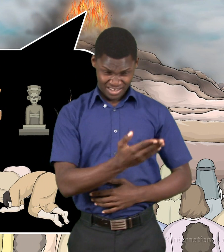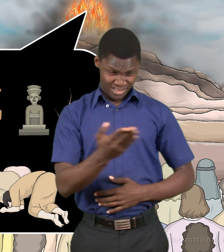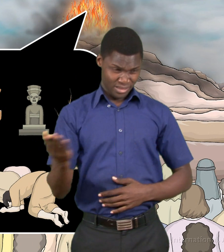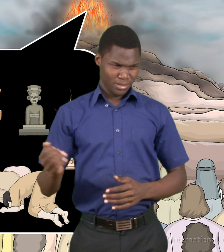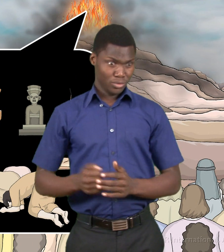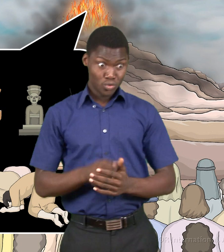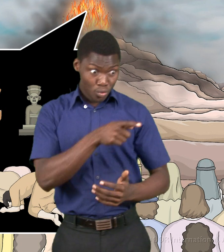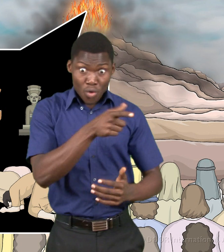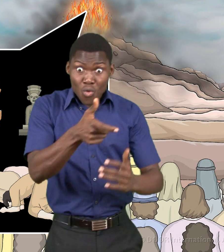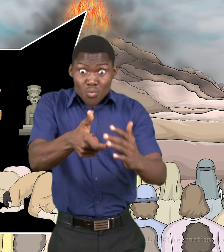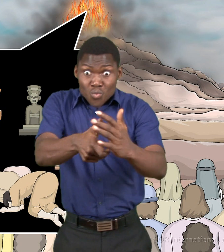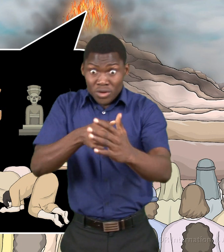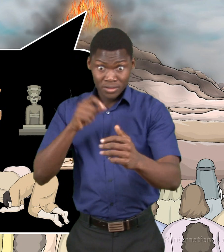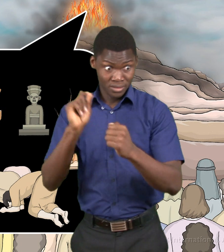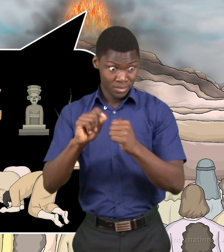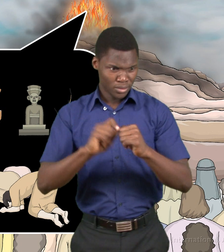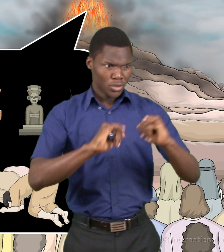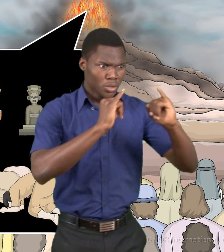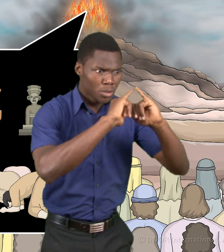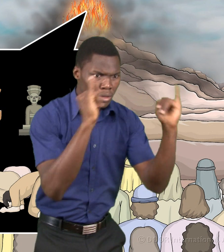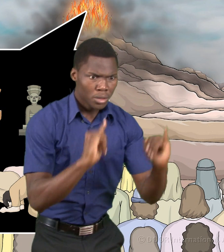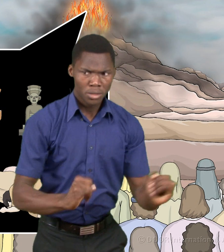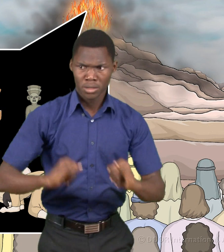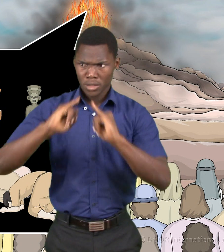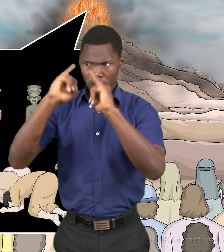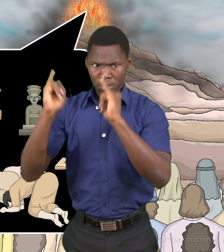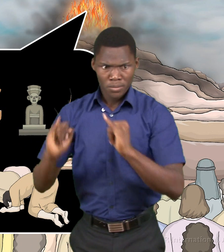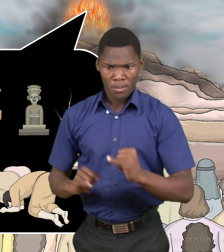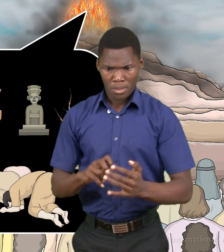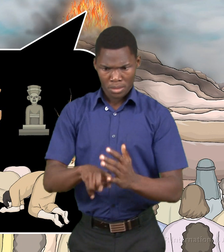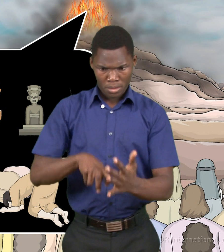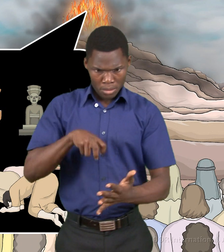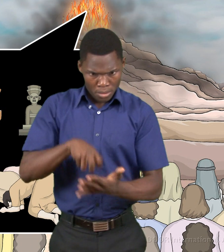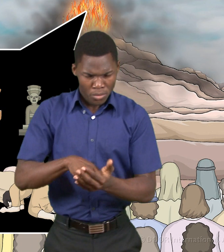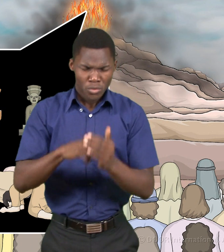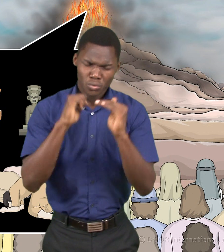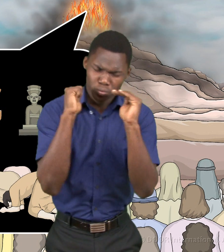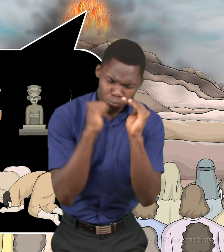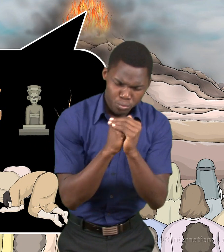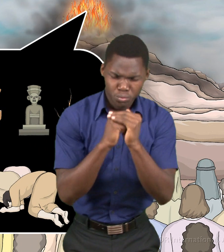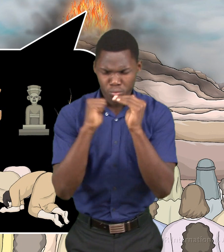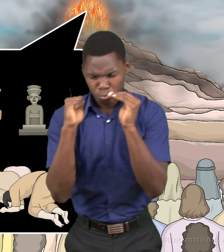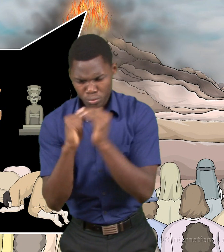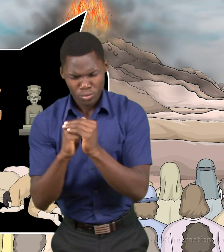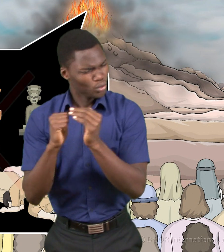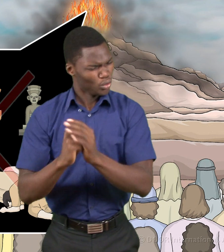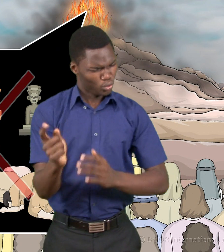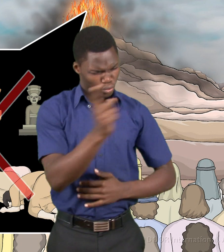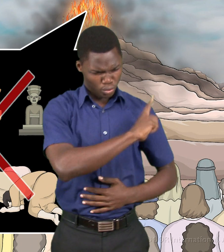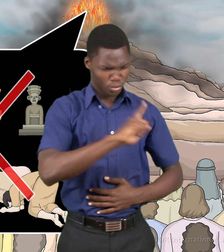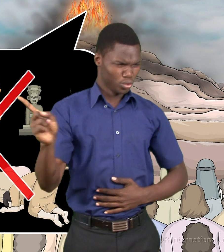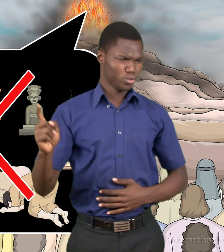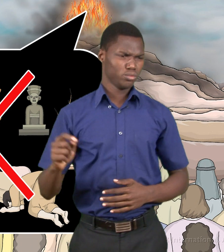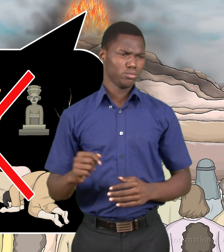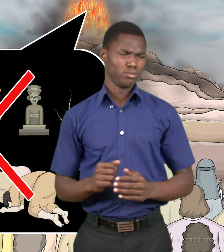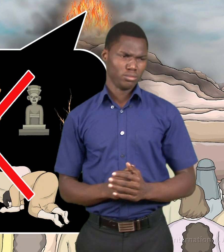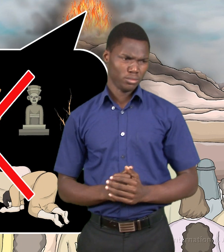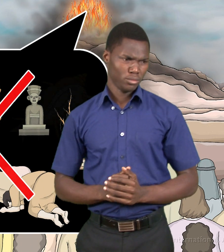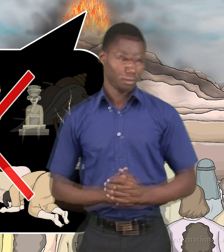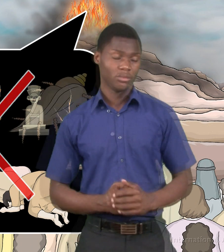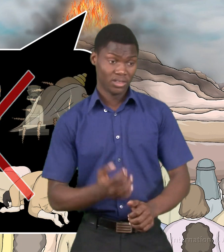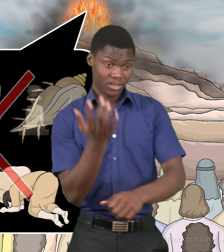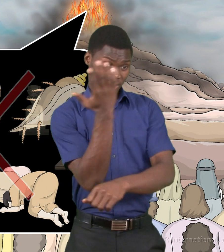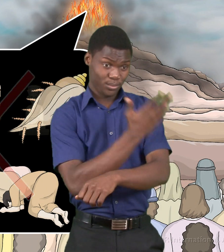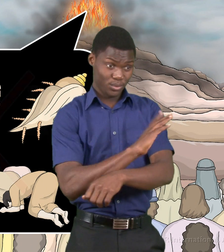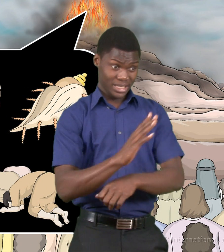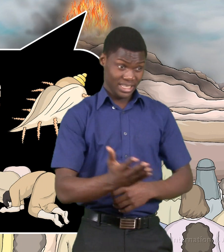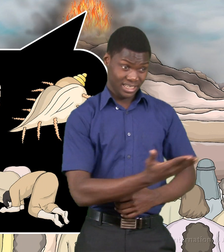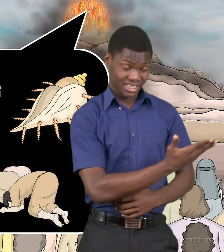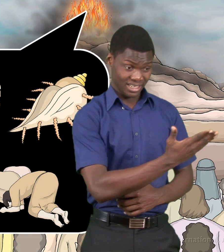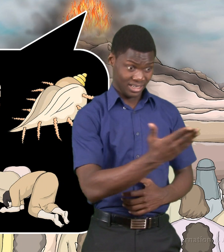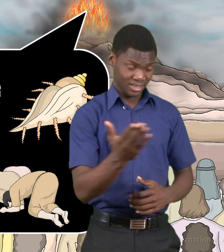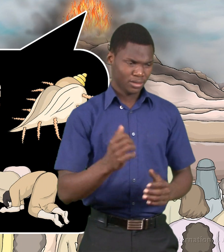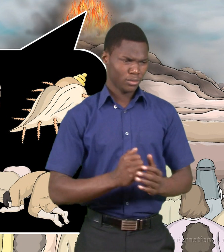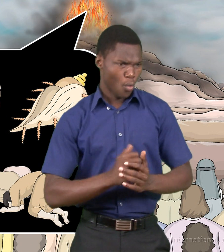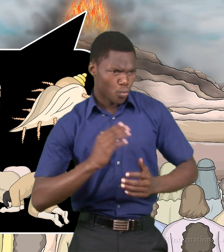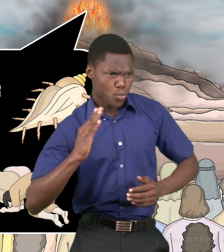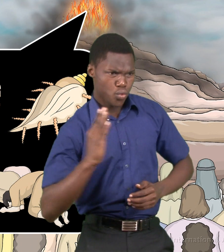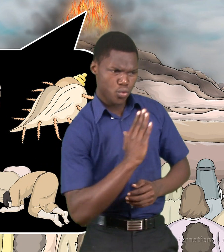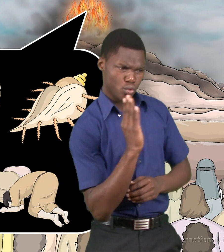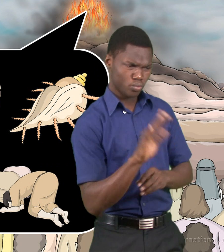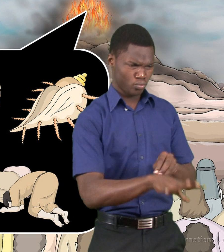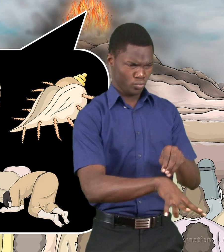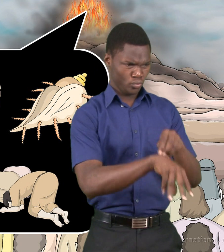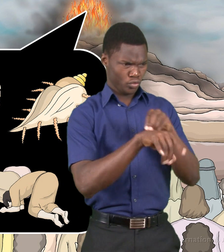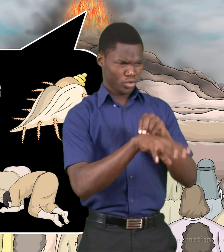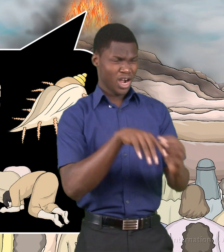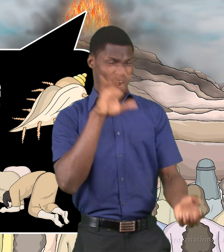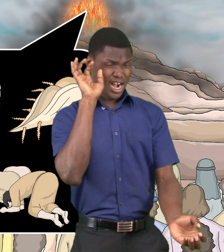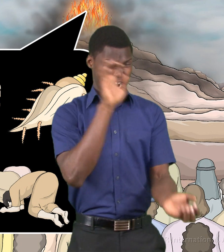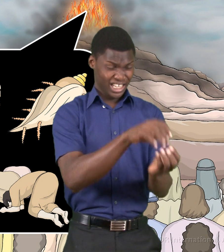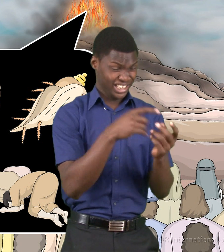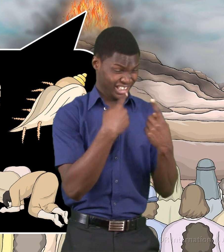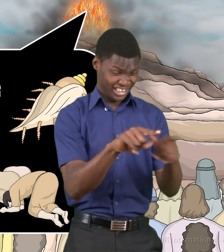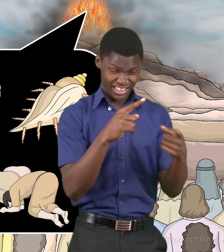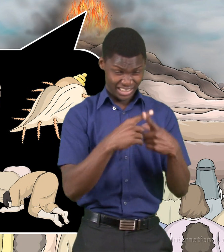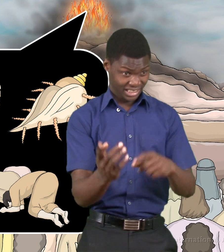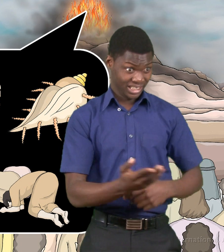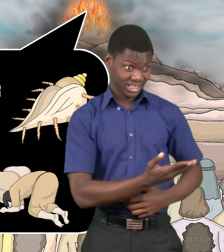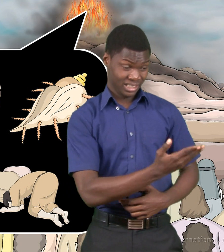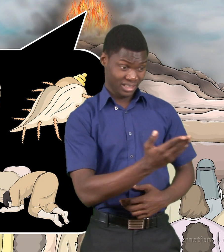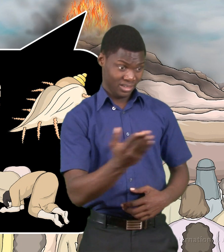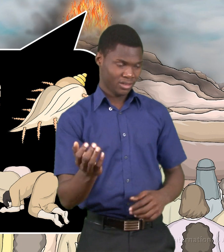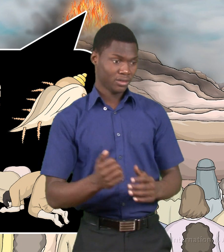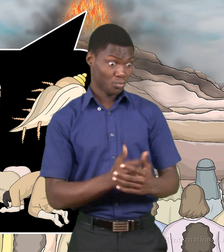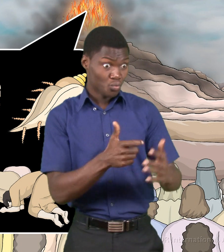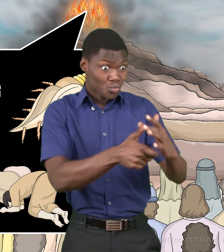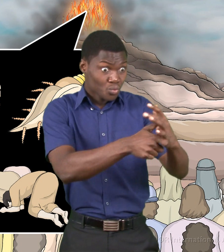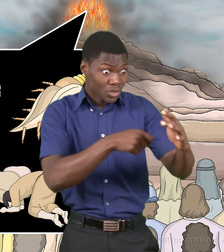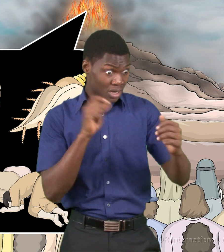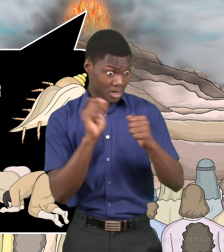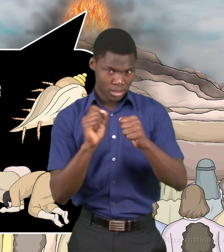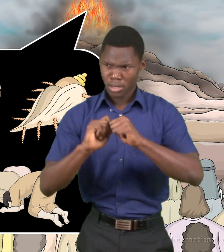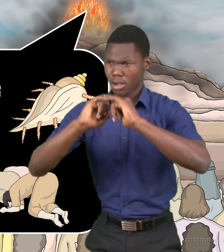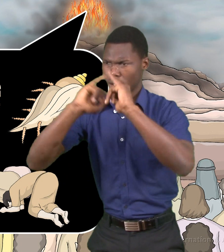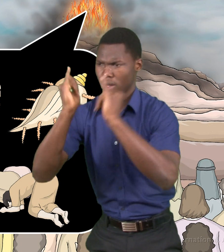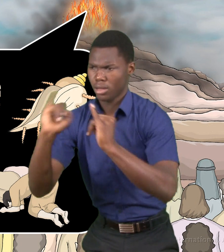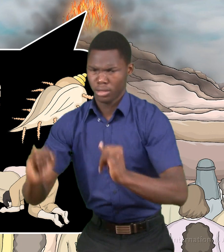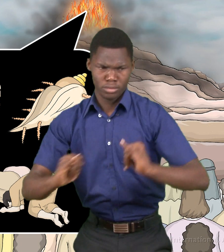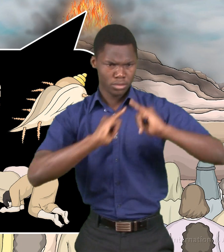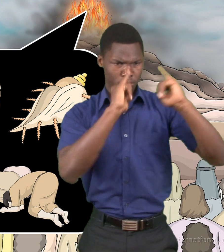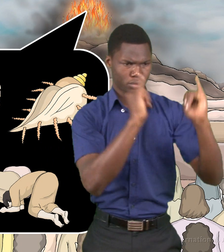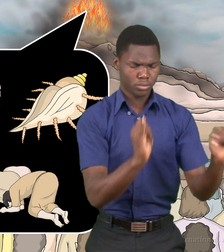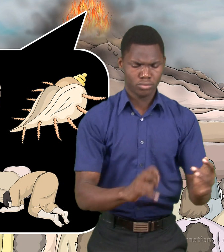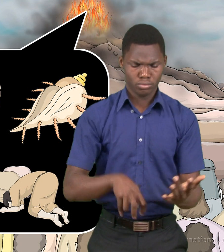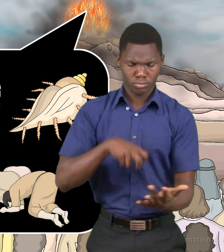You shall not bow down to them or worship them;